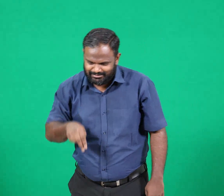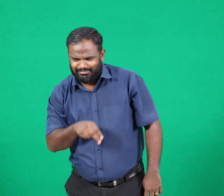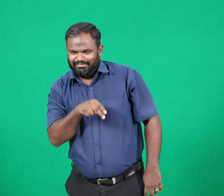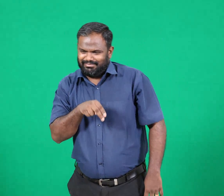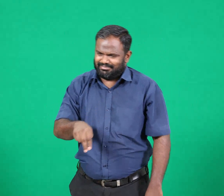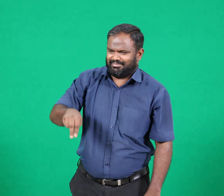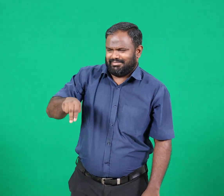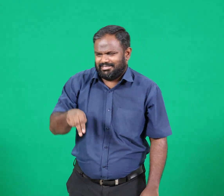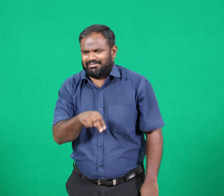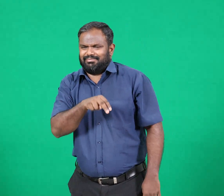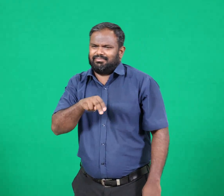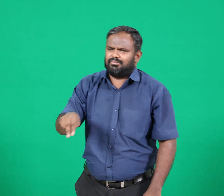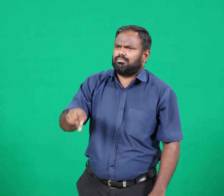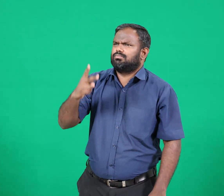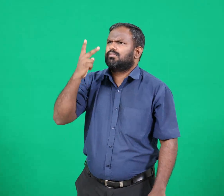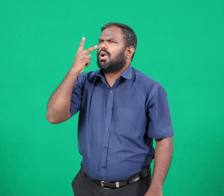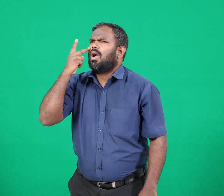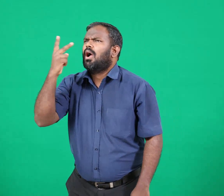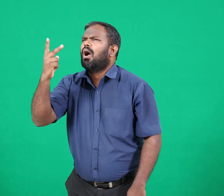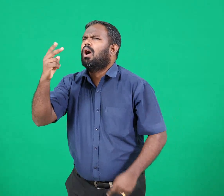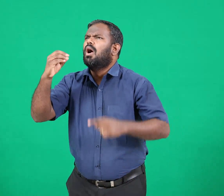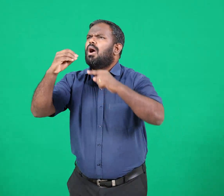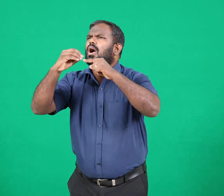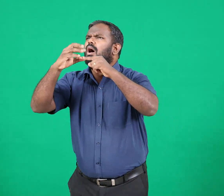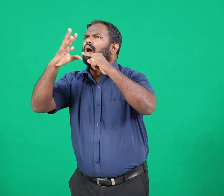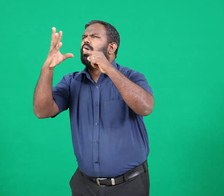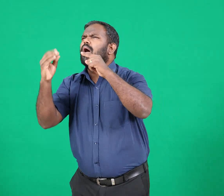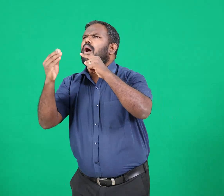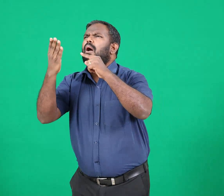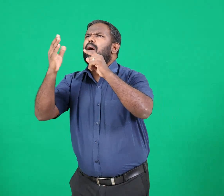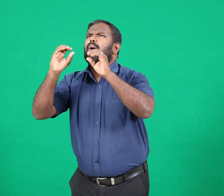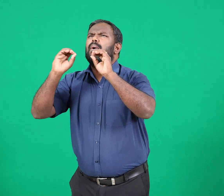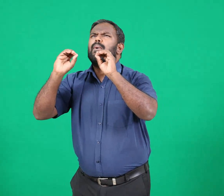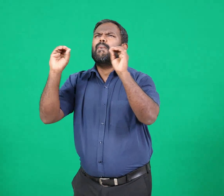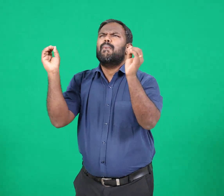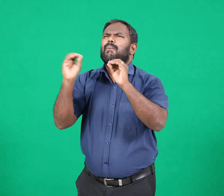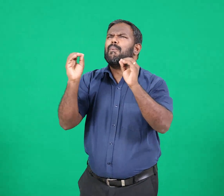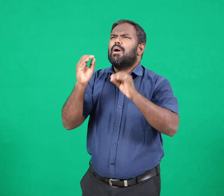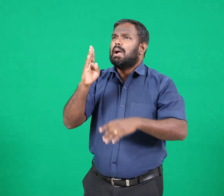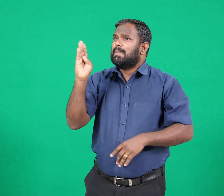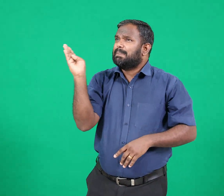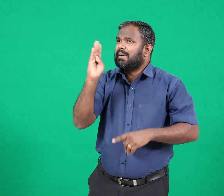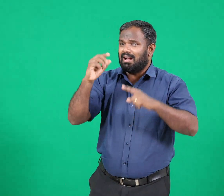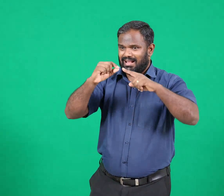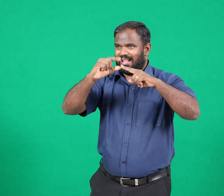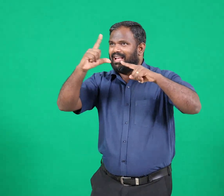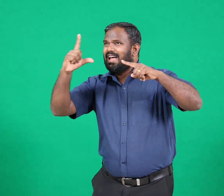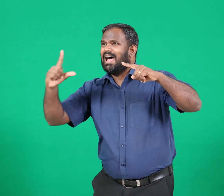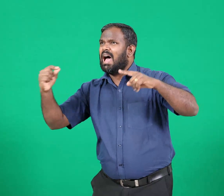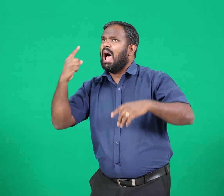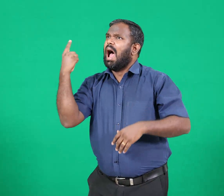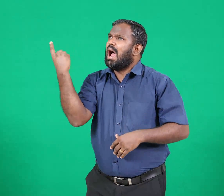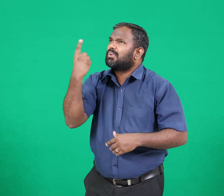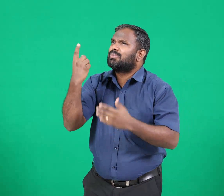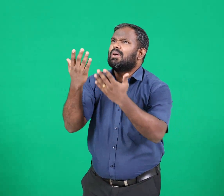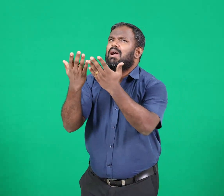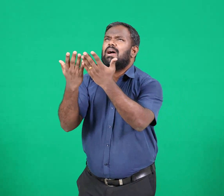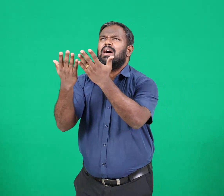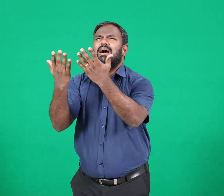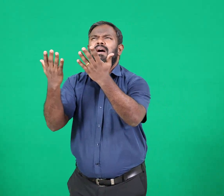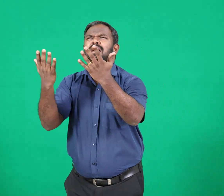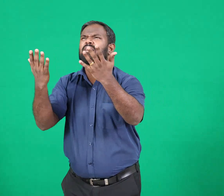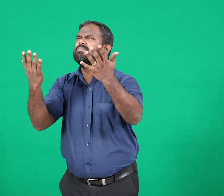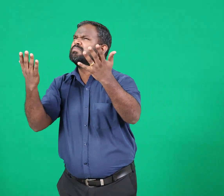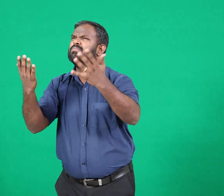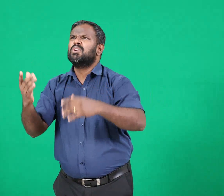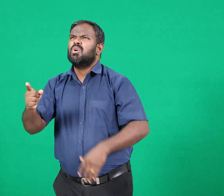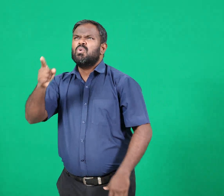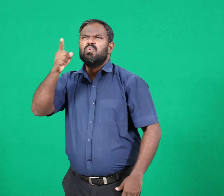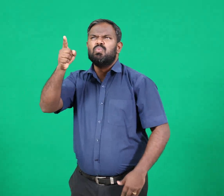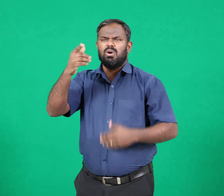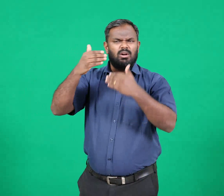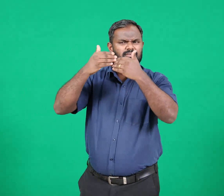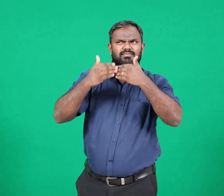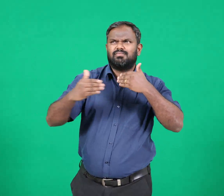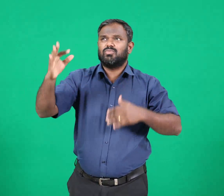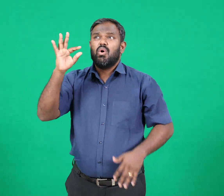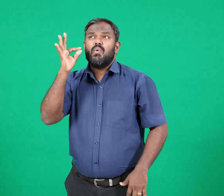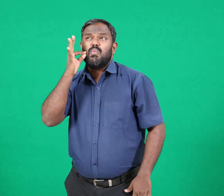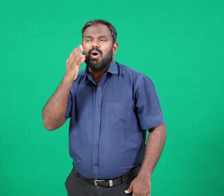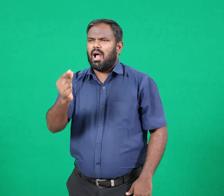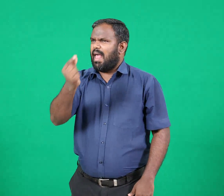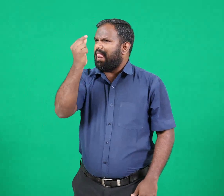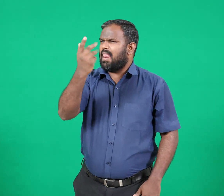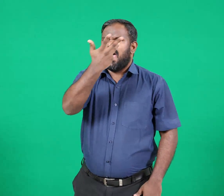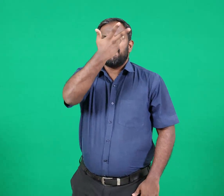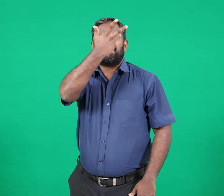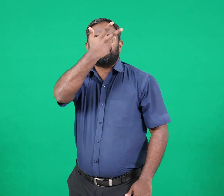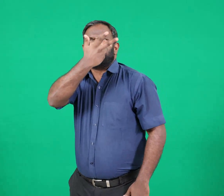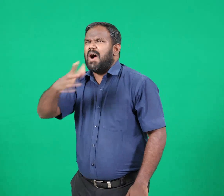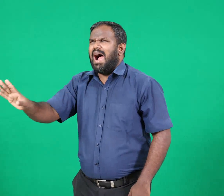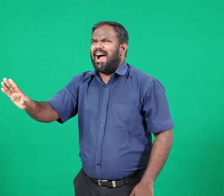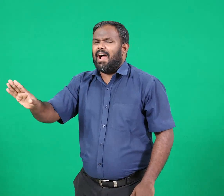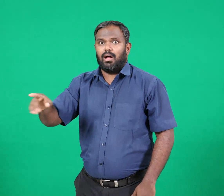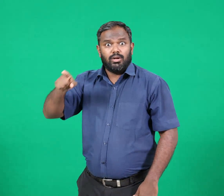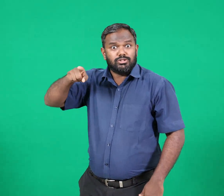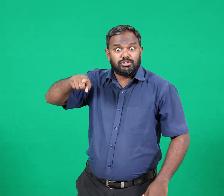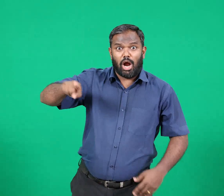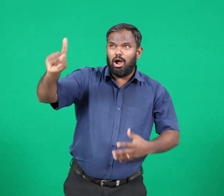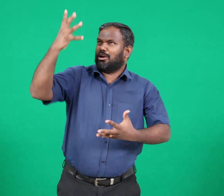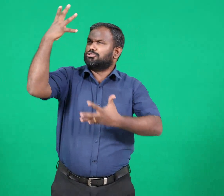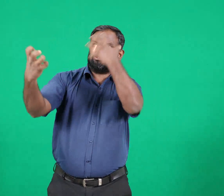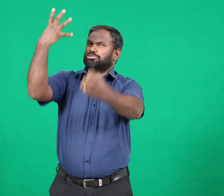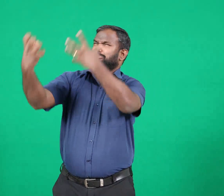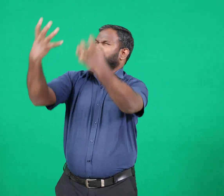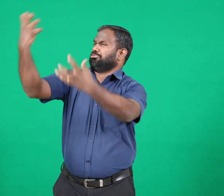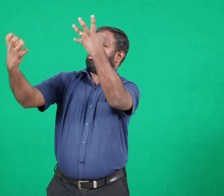He said. And immediately the tree withered.